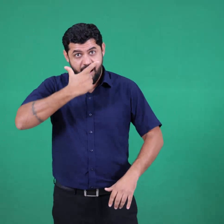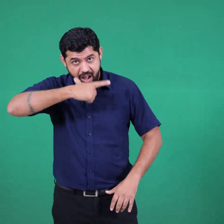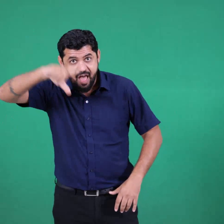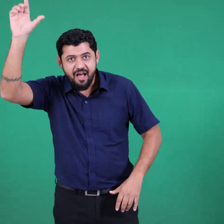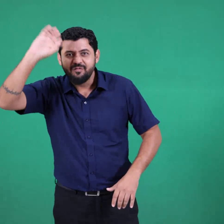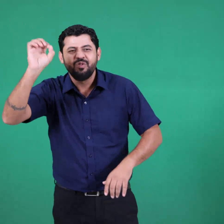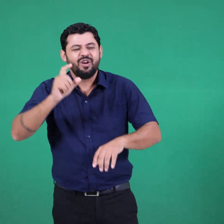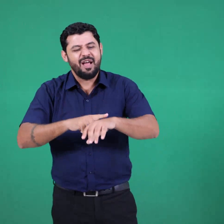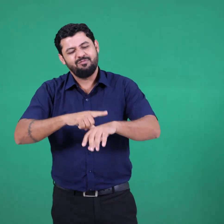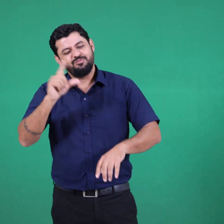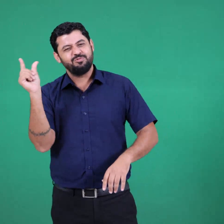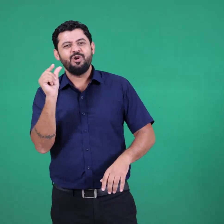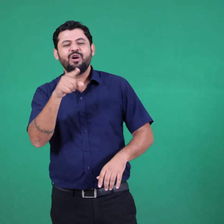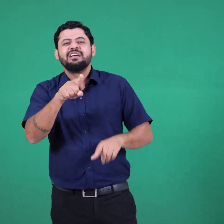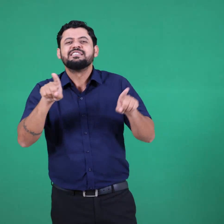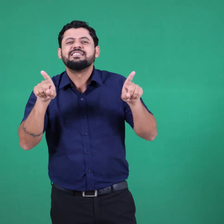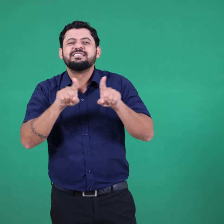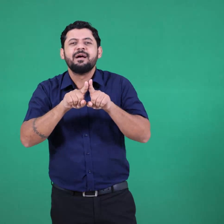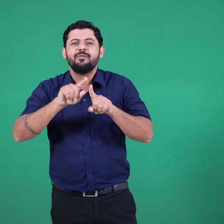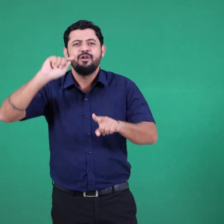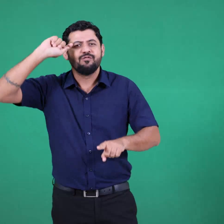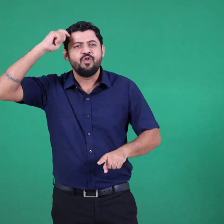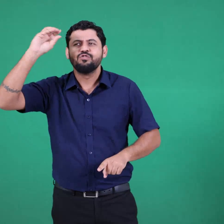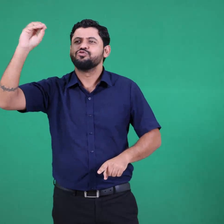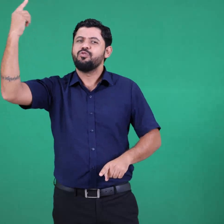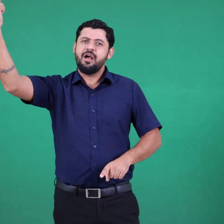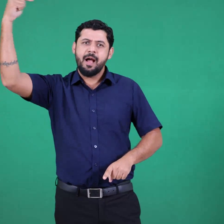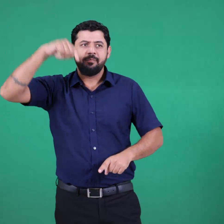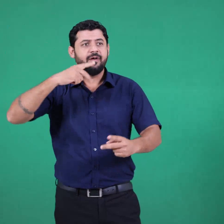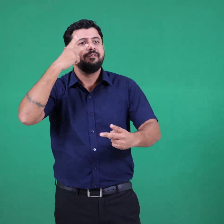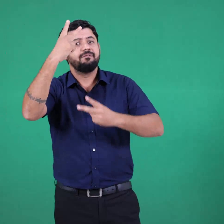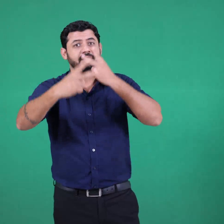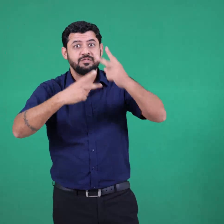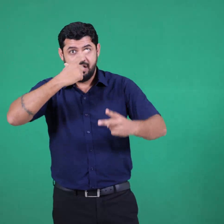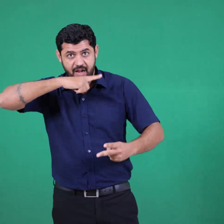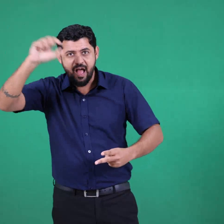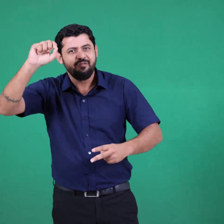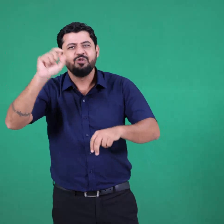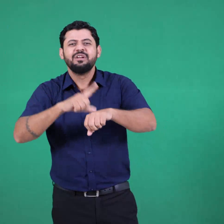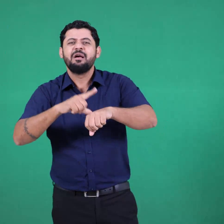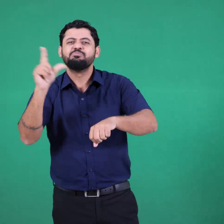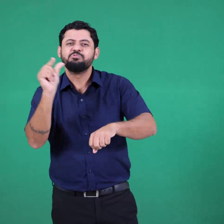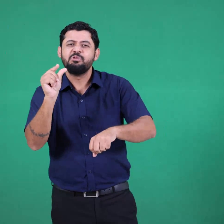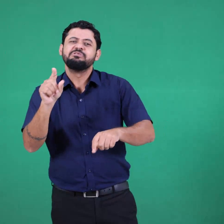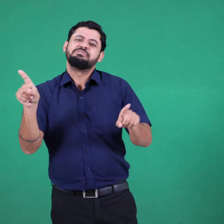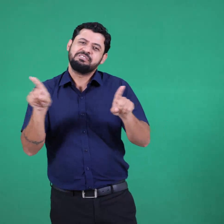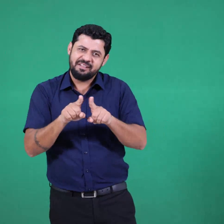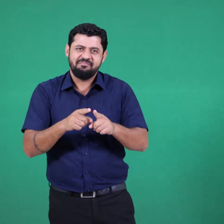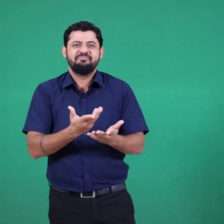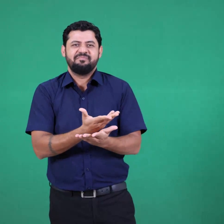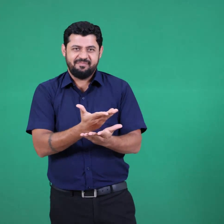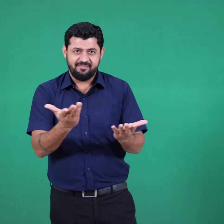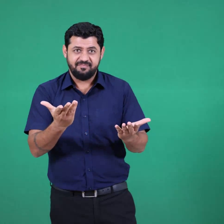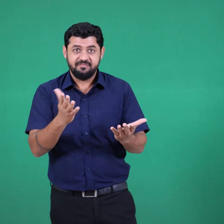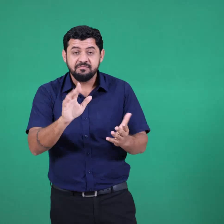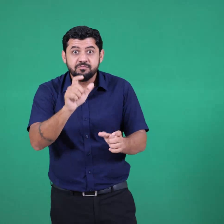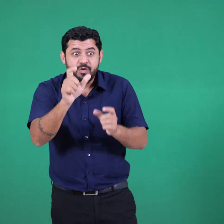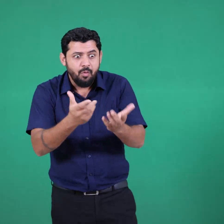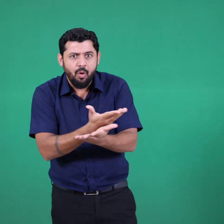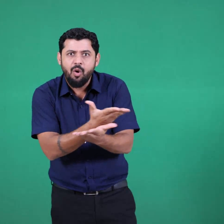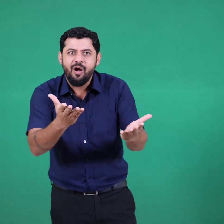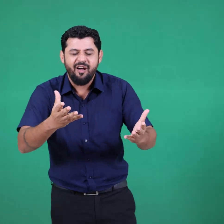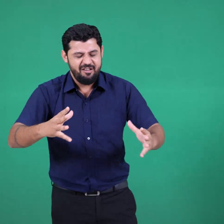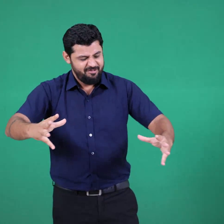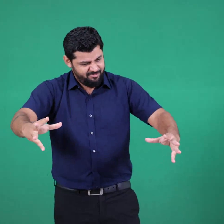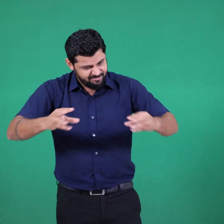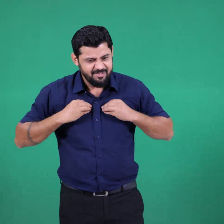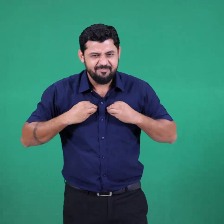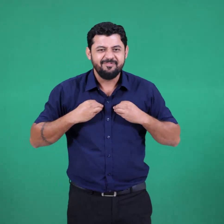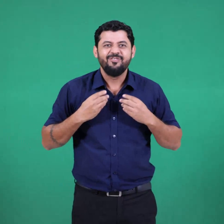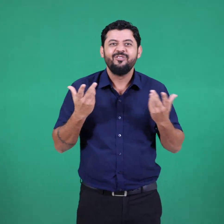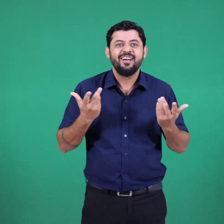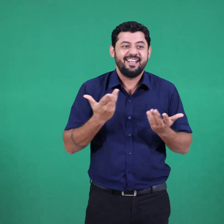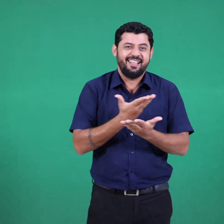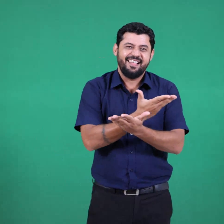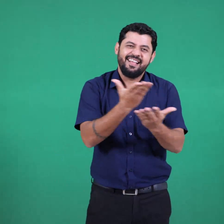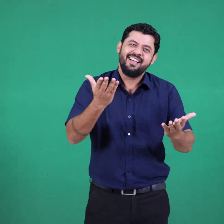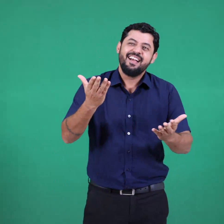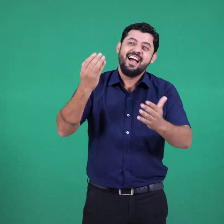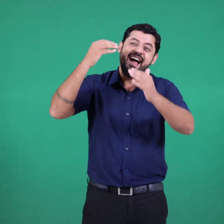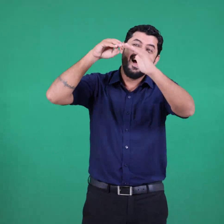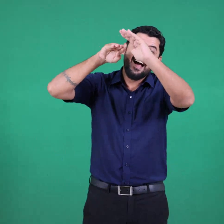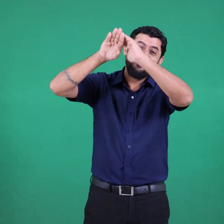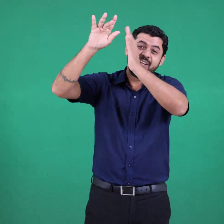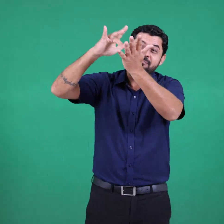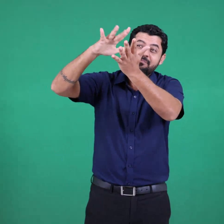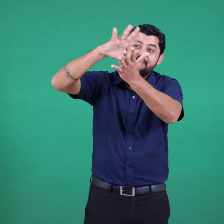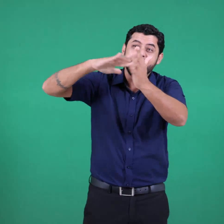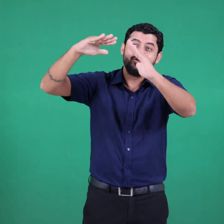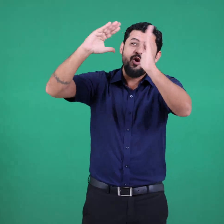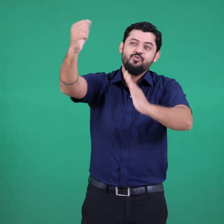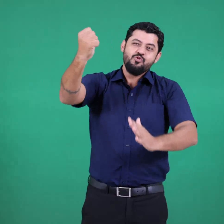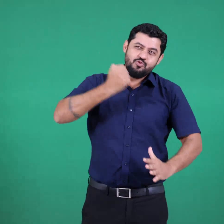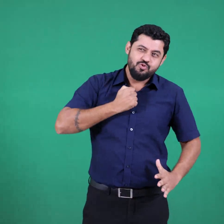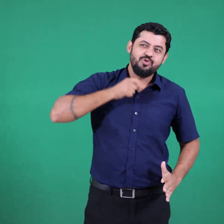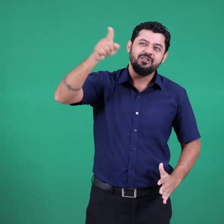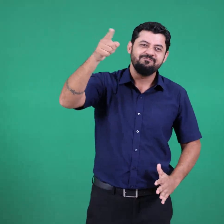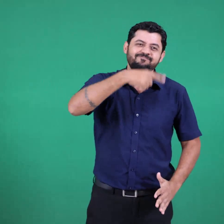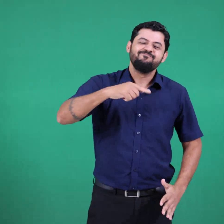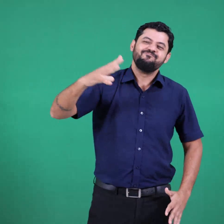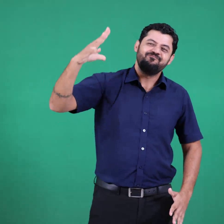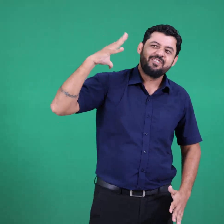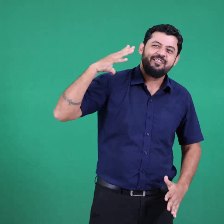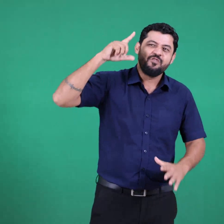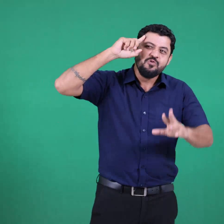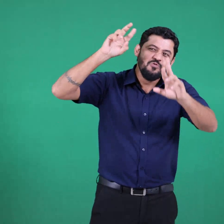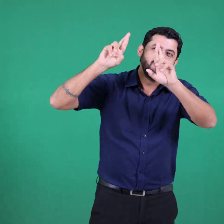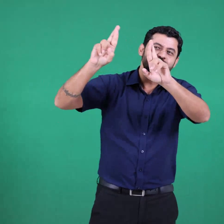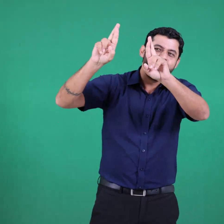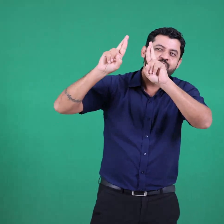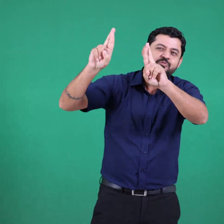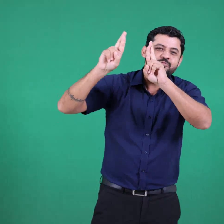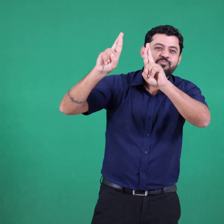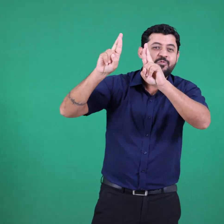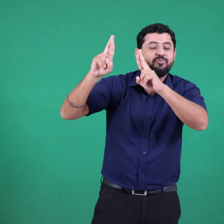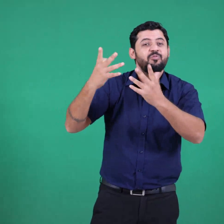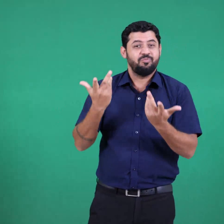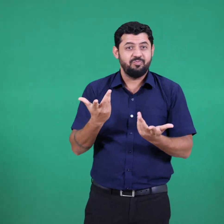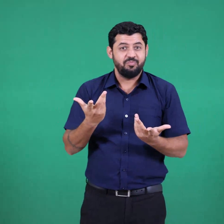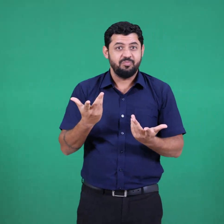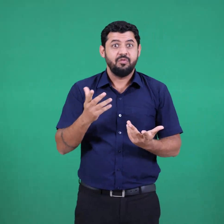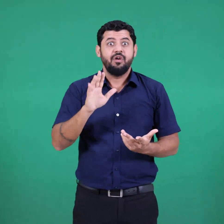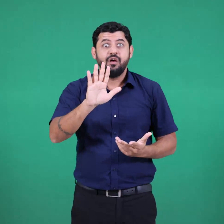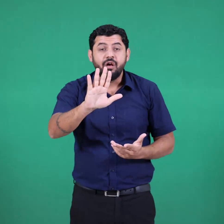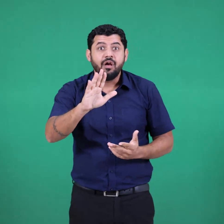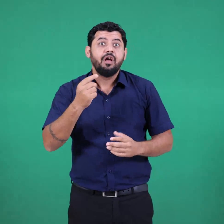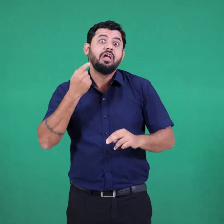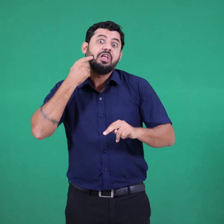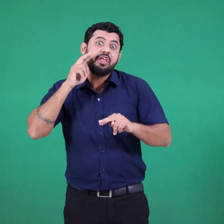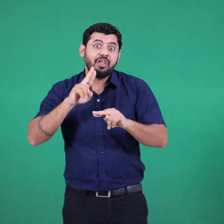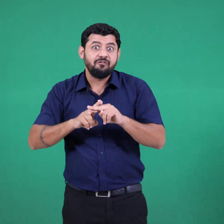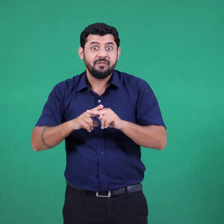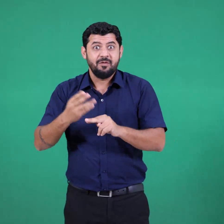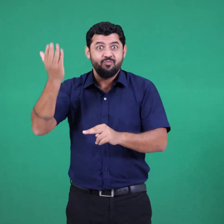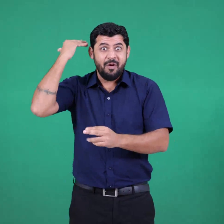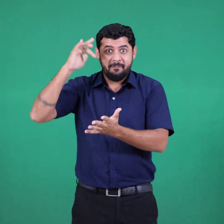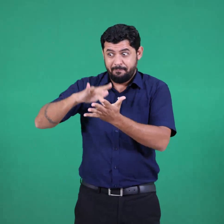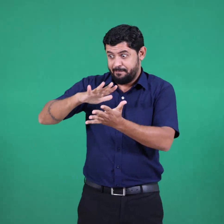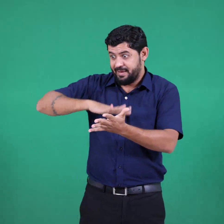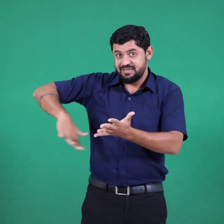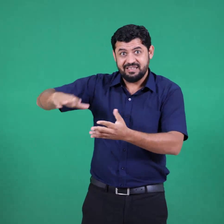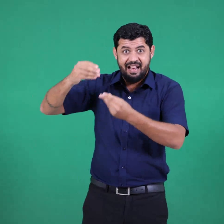Now those who say such things show that they are seeking a country of their own.